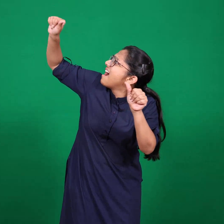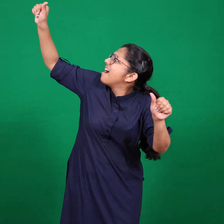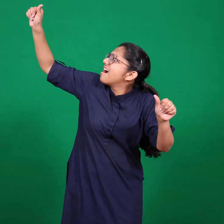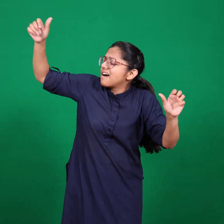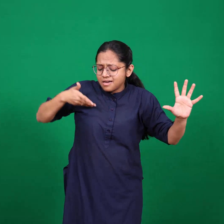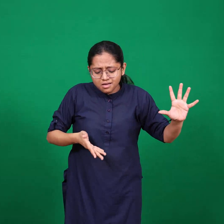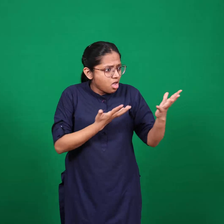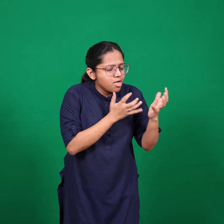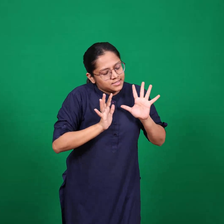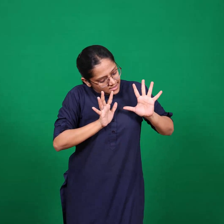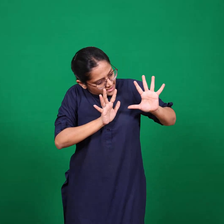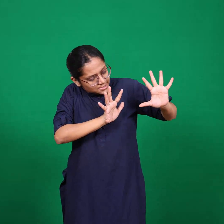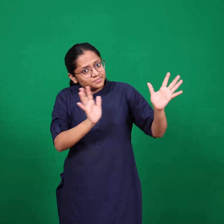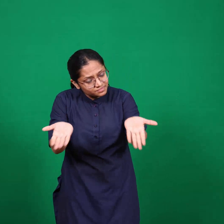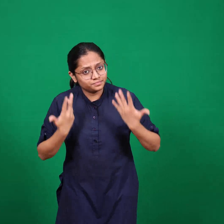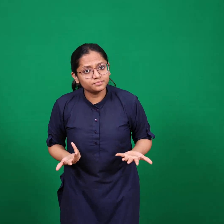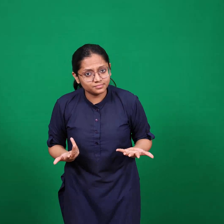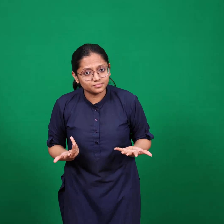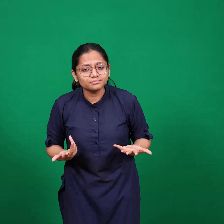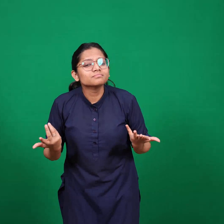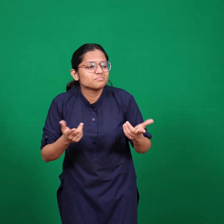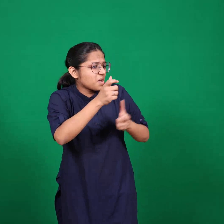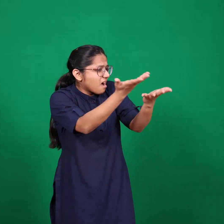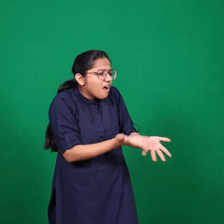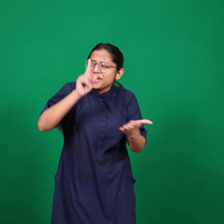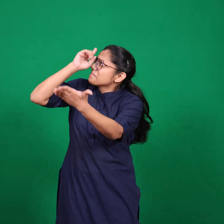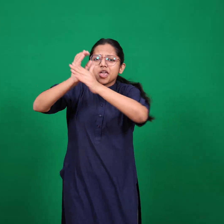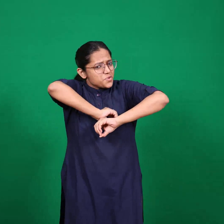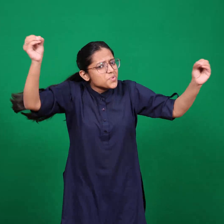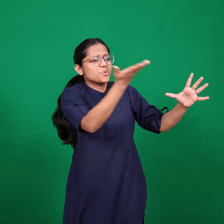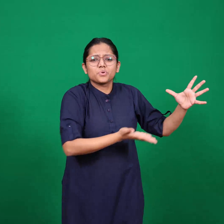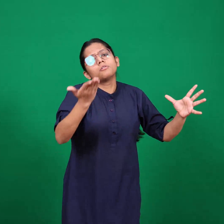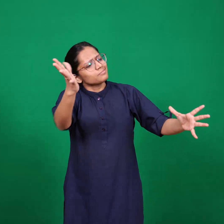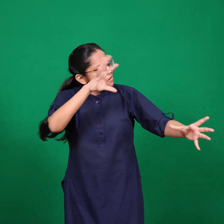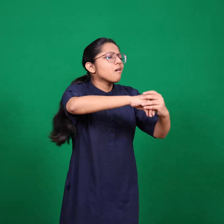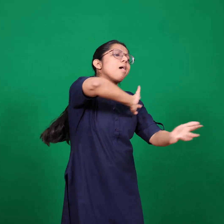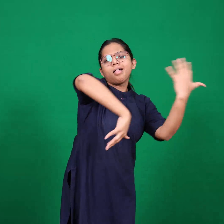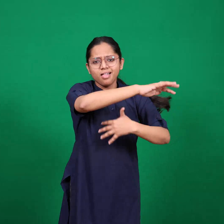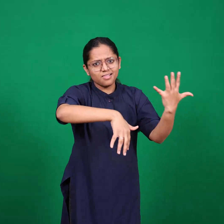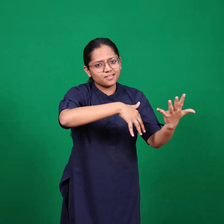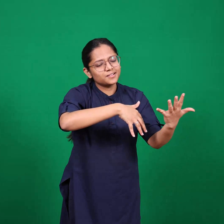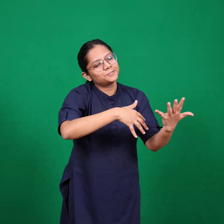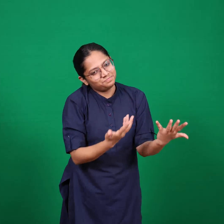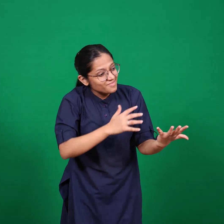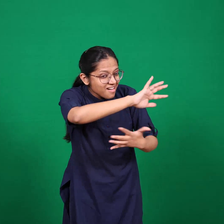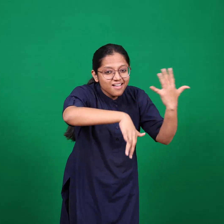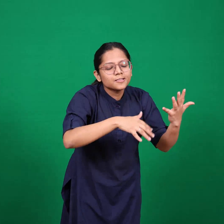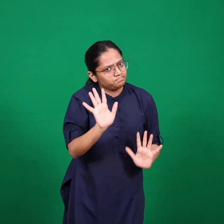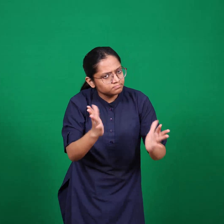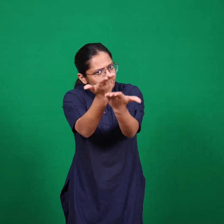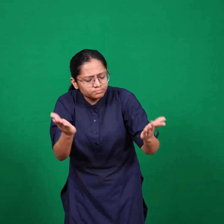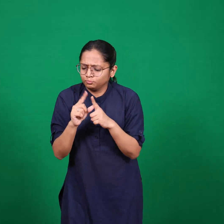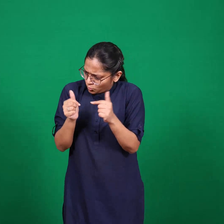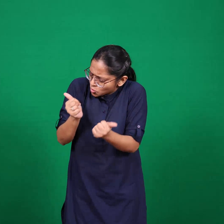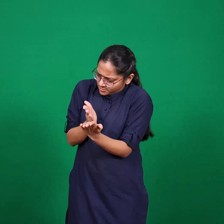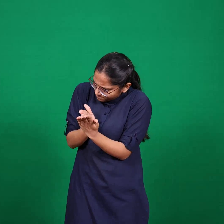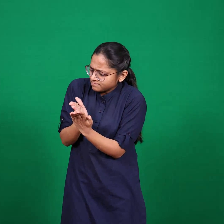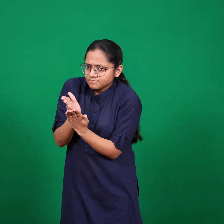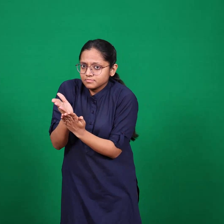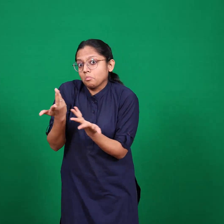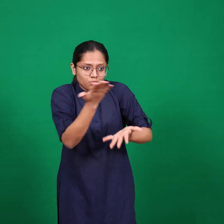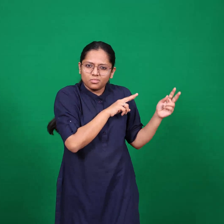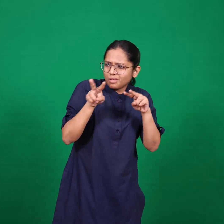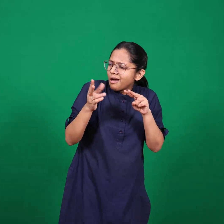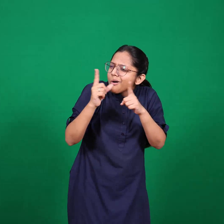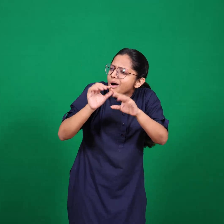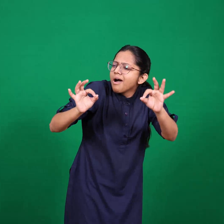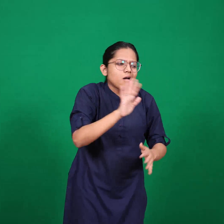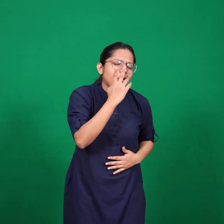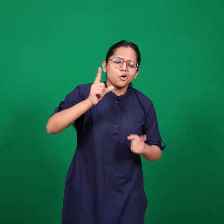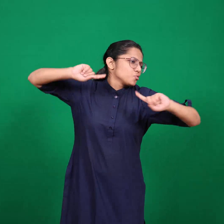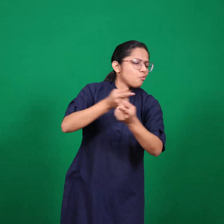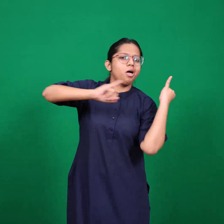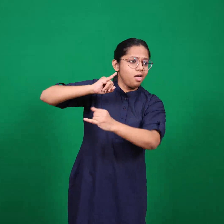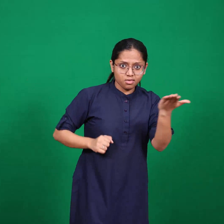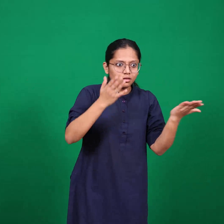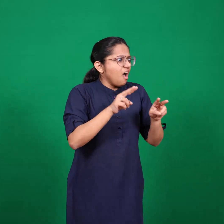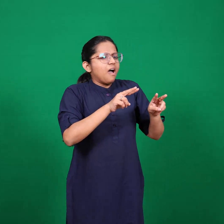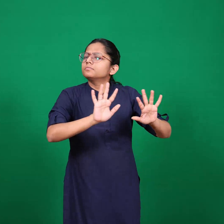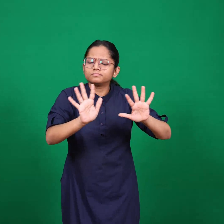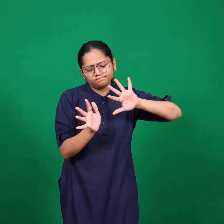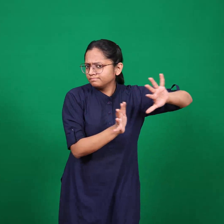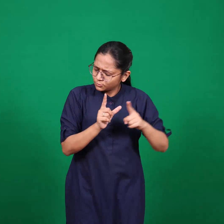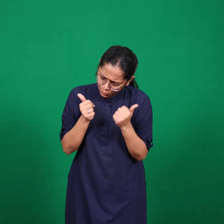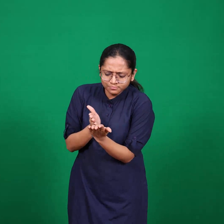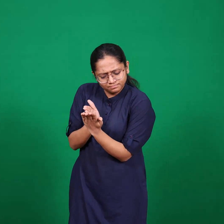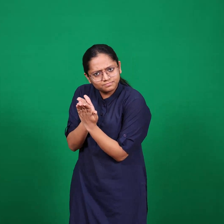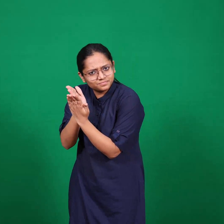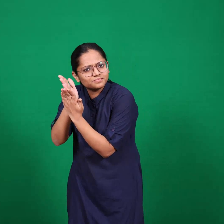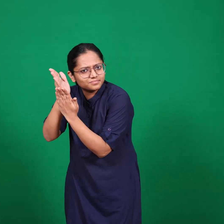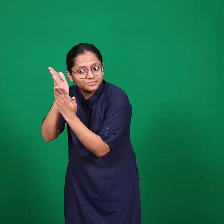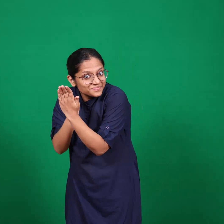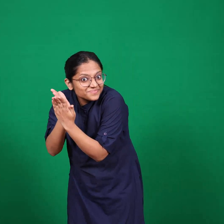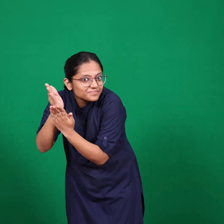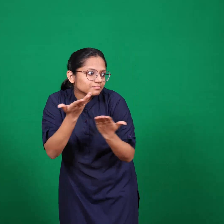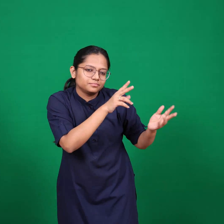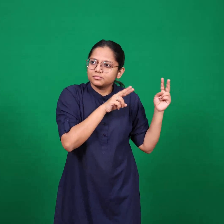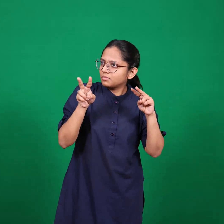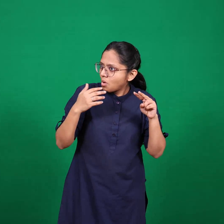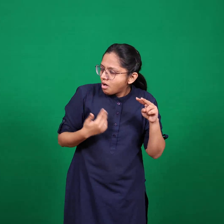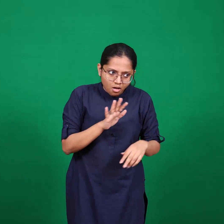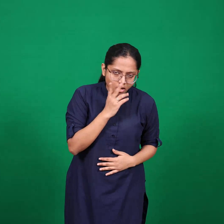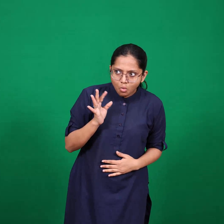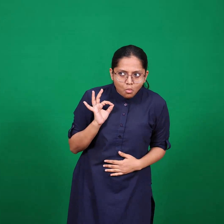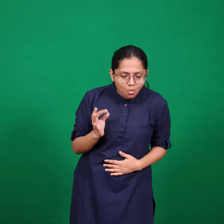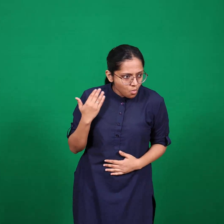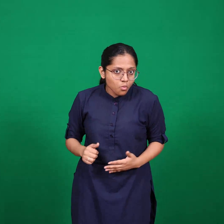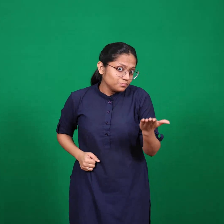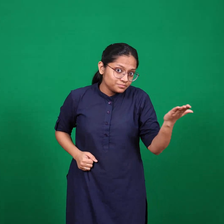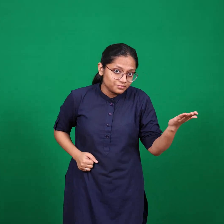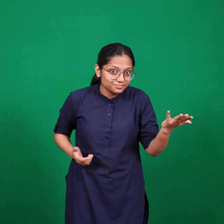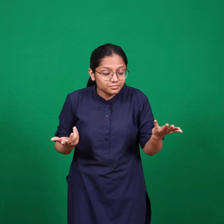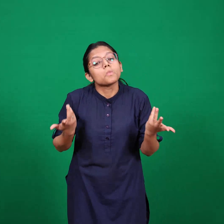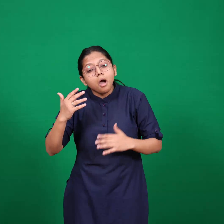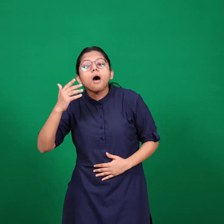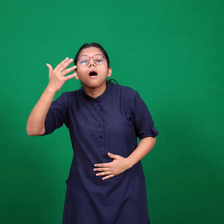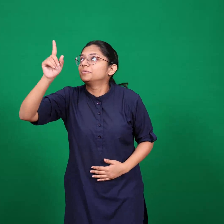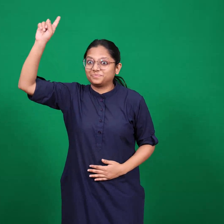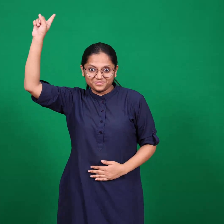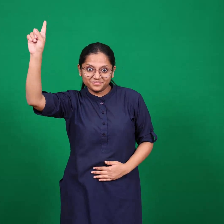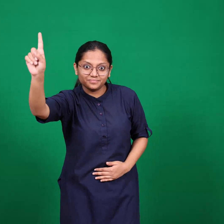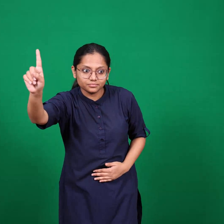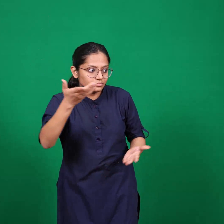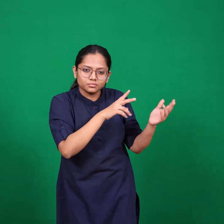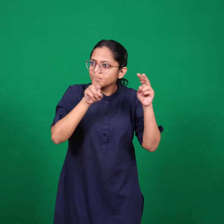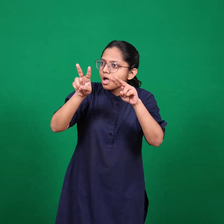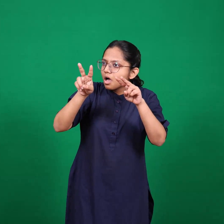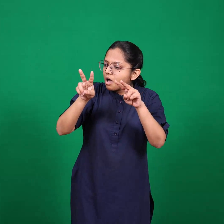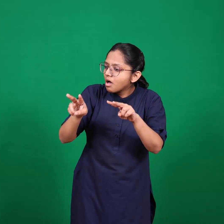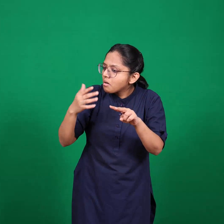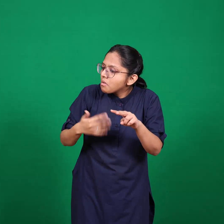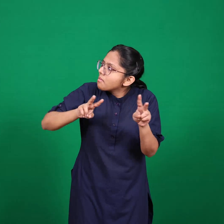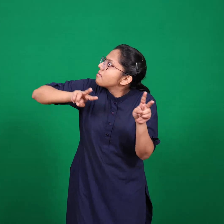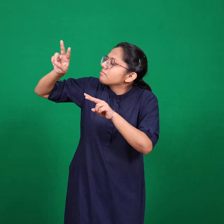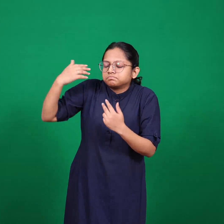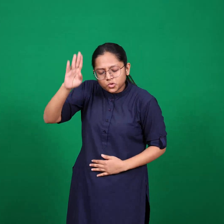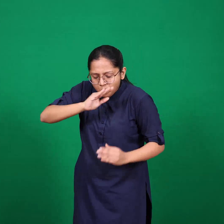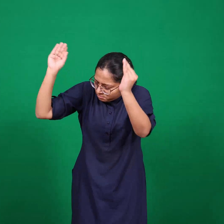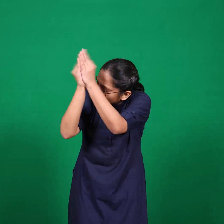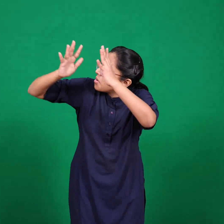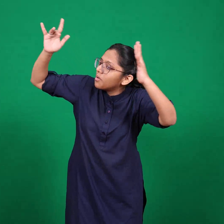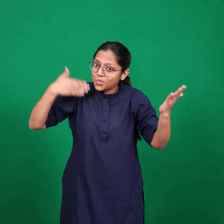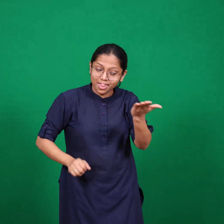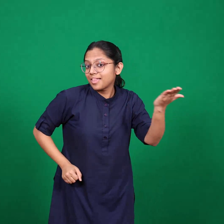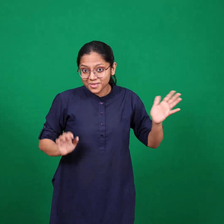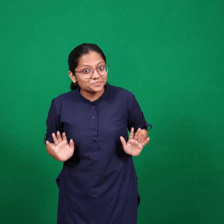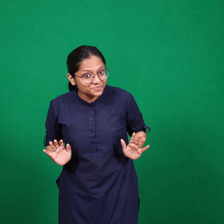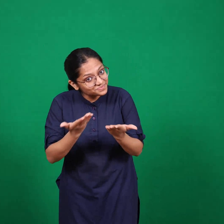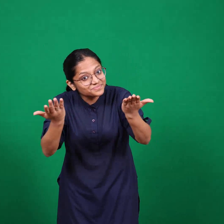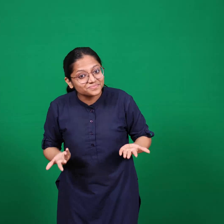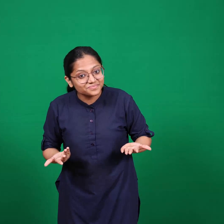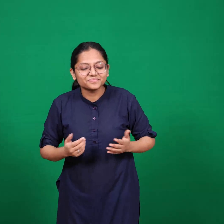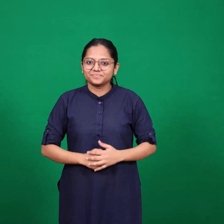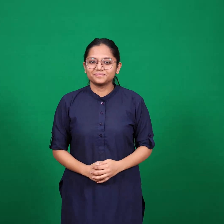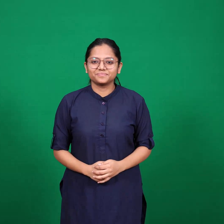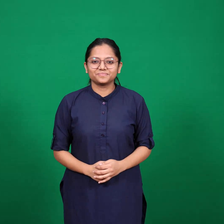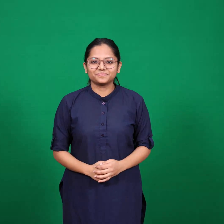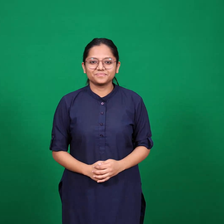Conduct yourselves with such honor among the Gentiles that, though they slander you as evildoers, they may see your good deeds and glorify God on the day He visits us.